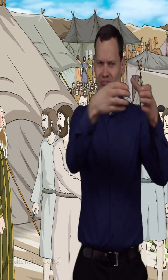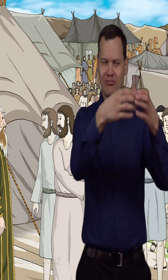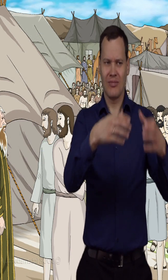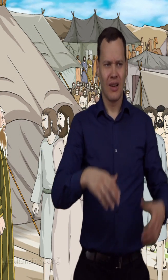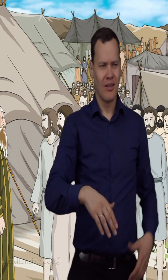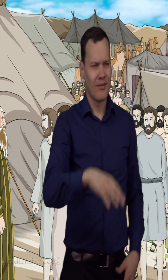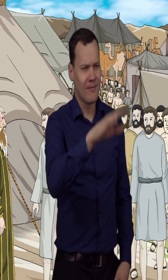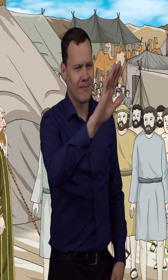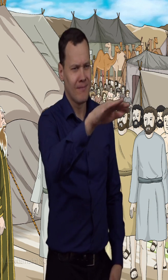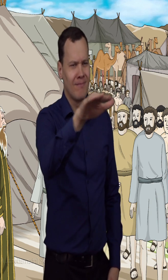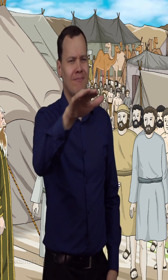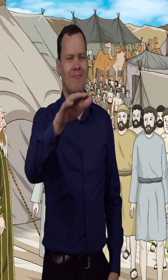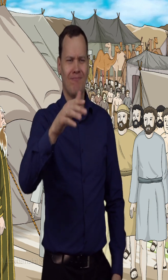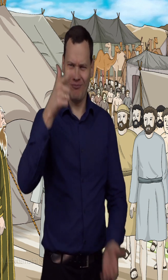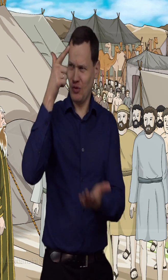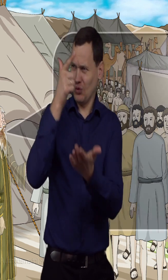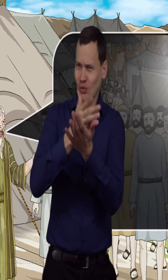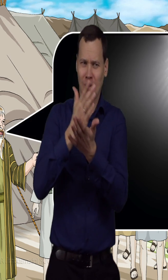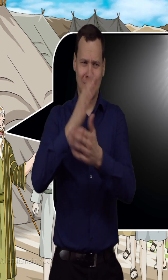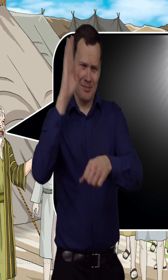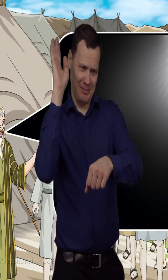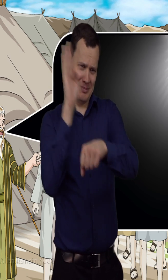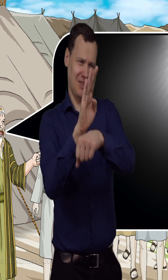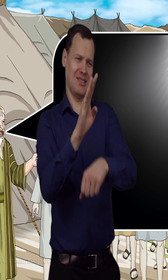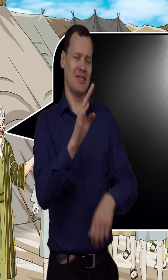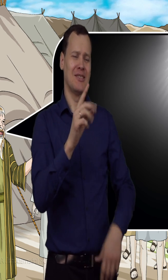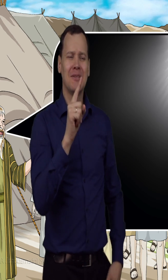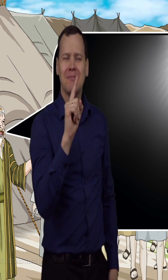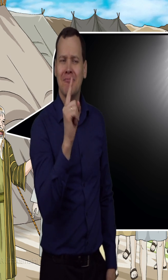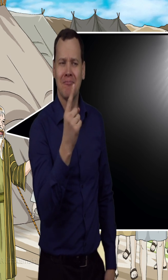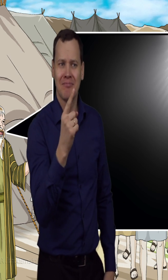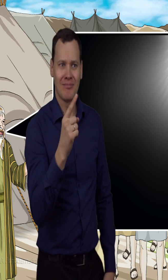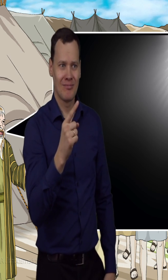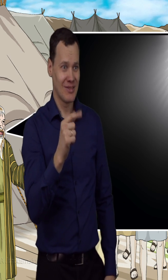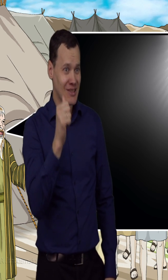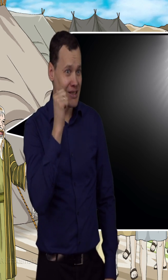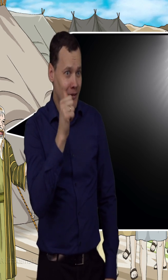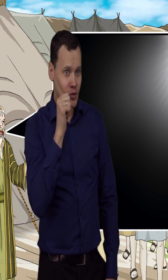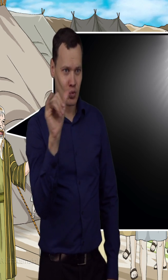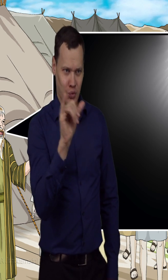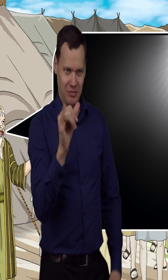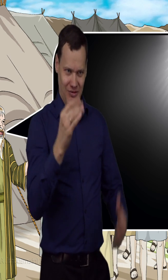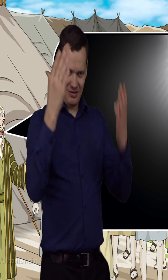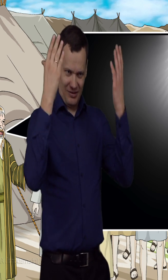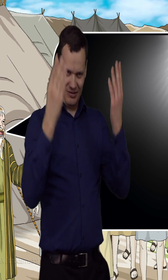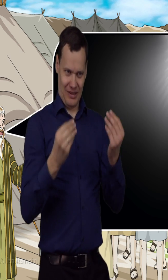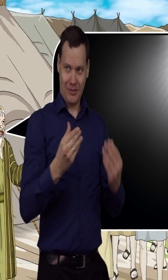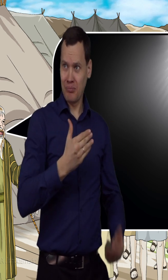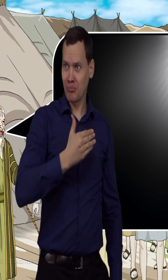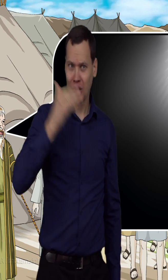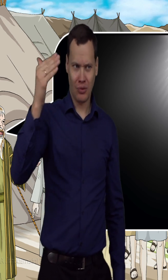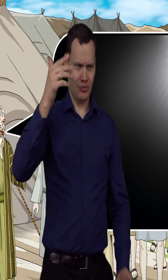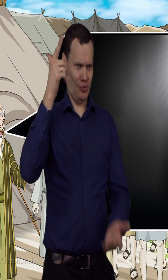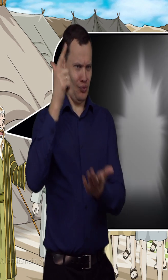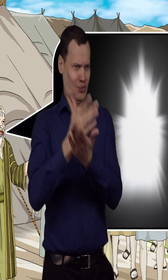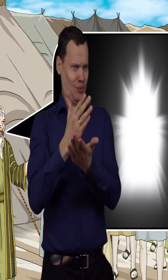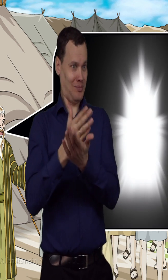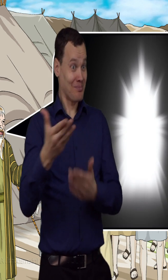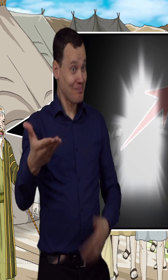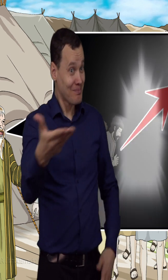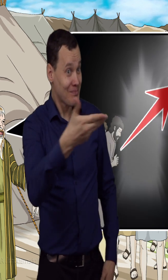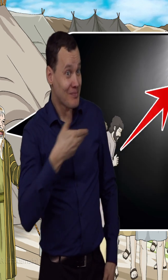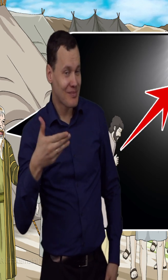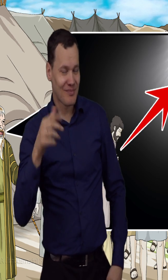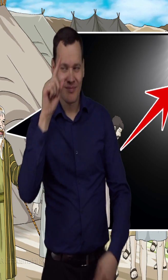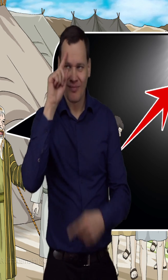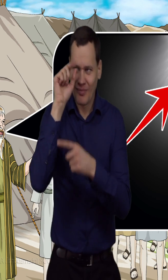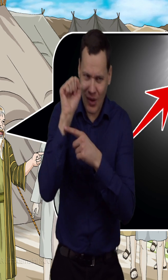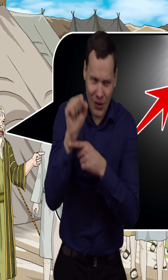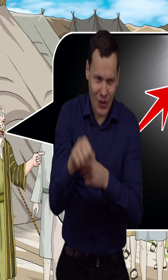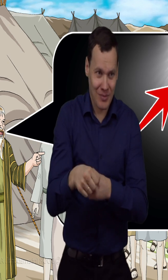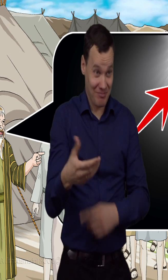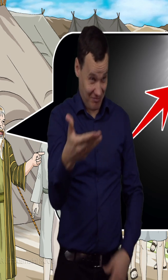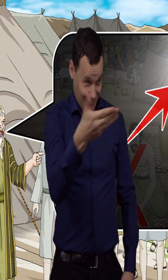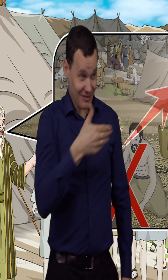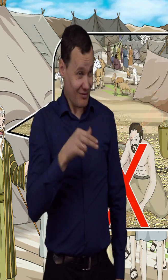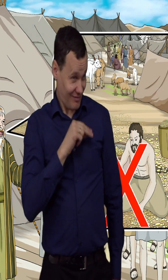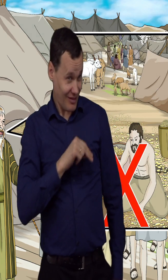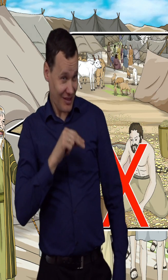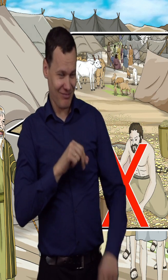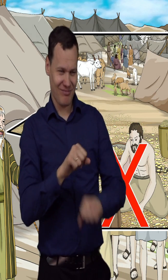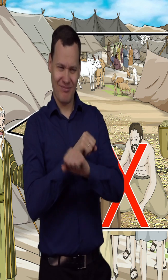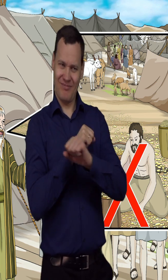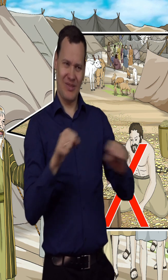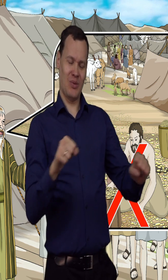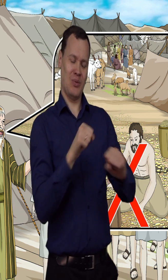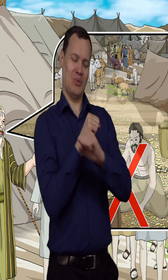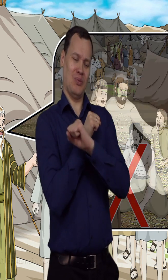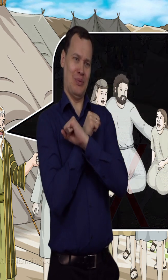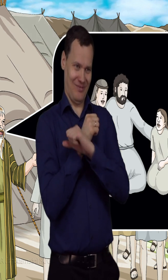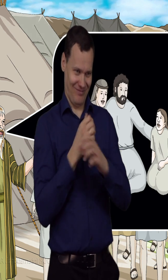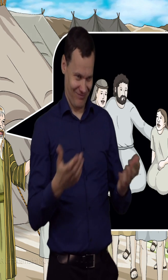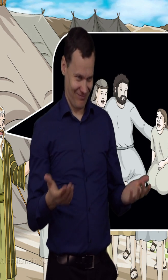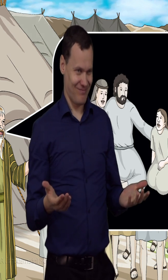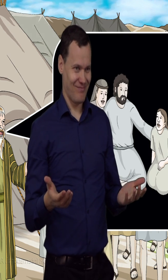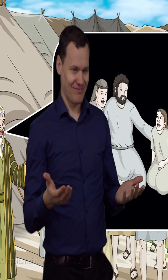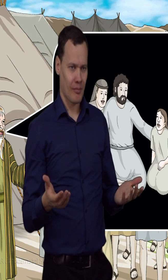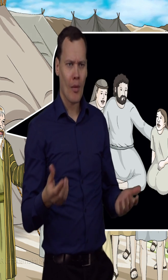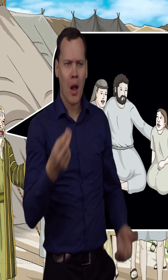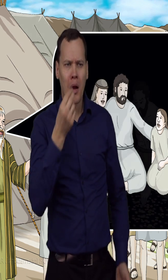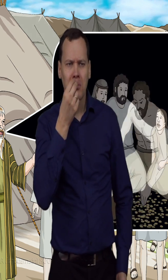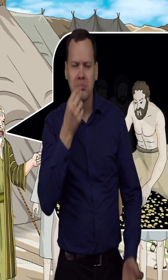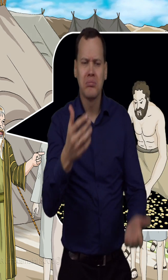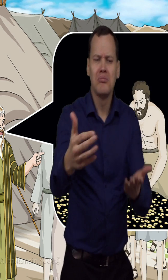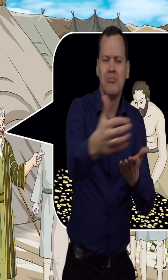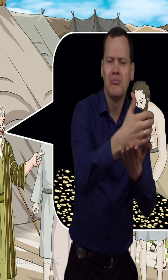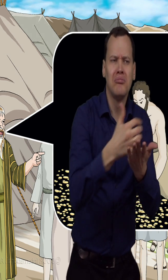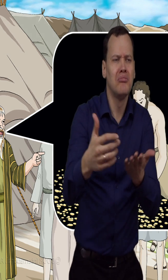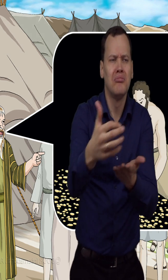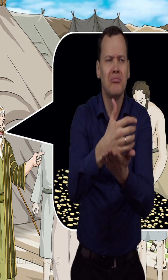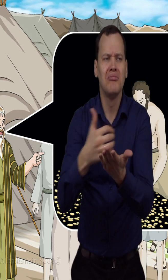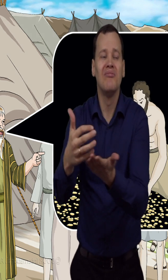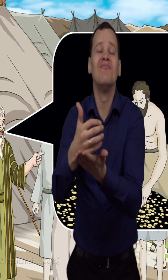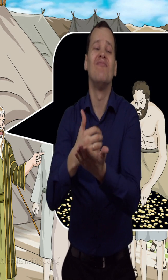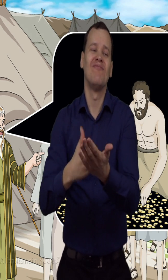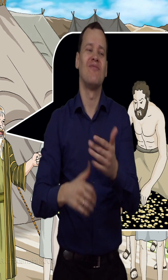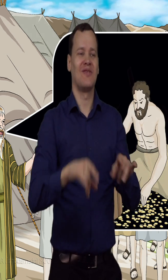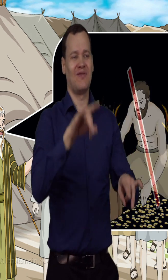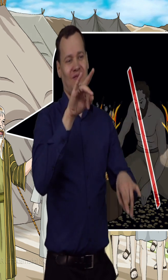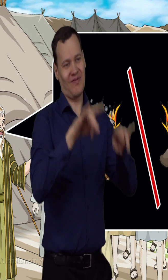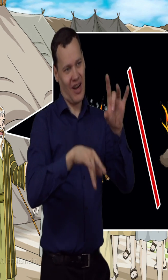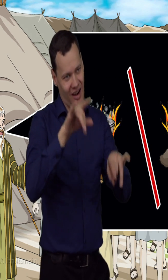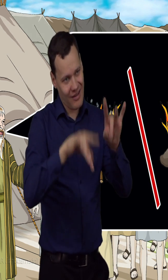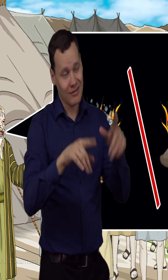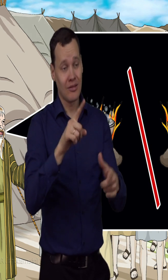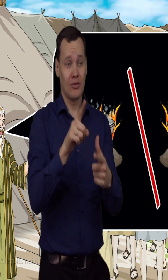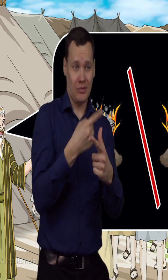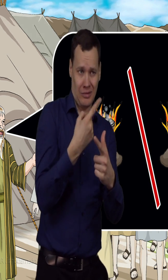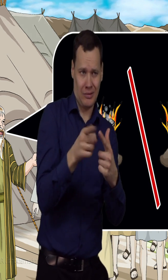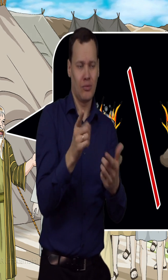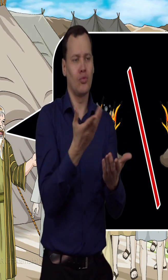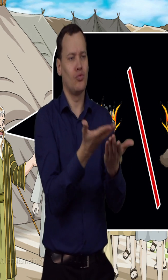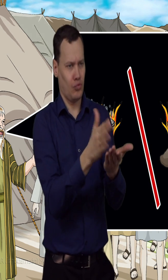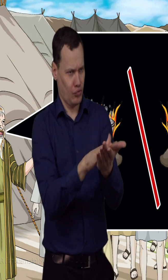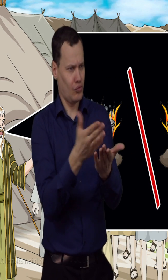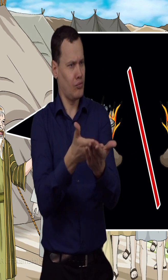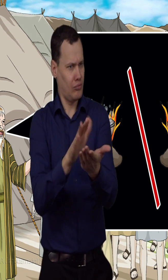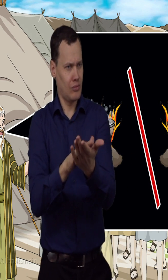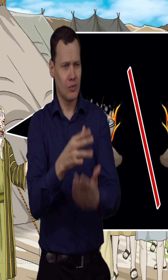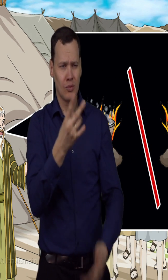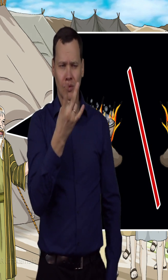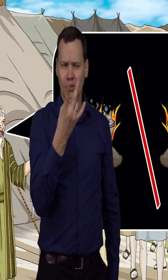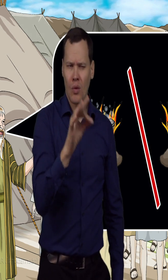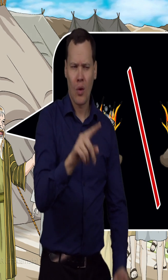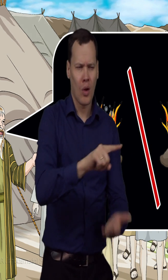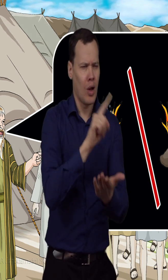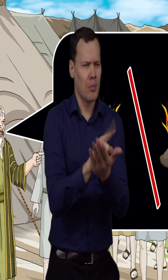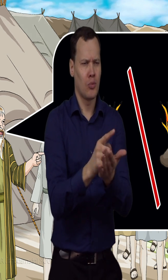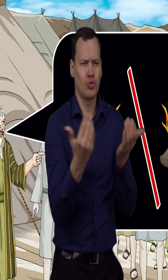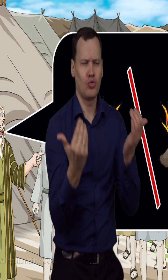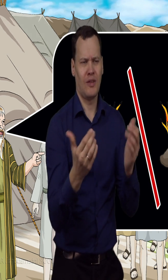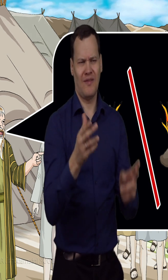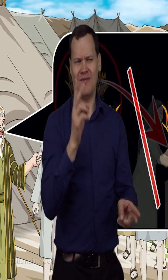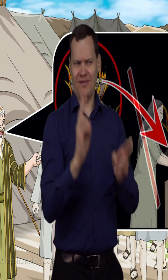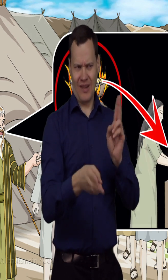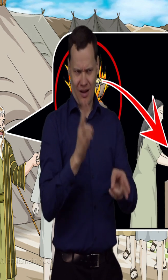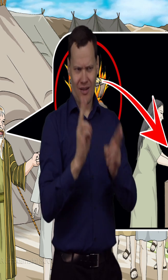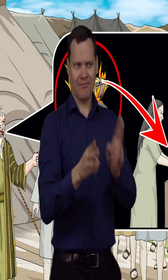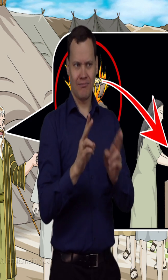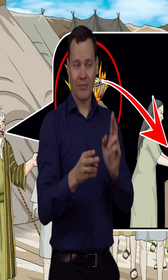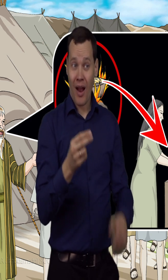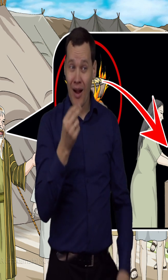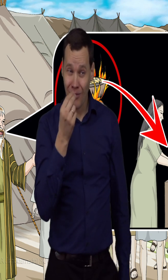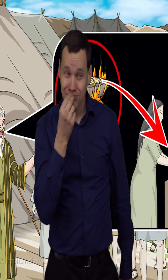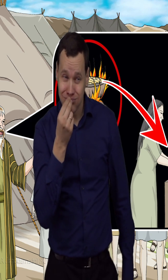He told them, “This is what the LORD has said: ‘Tomorrow is to be a day of complete rest, a holy Sabbath to the LORD. So bake what you want to bake, and boil what you want to boil.